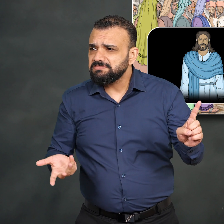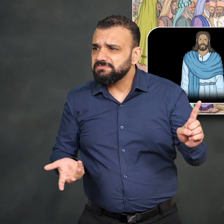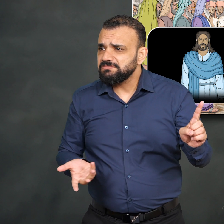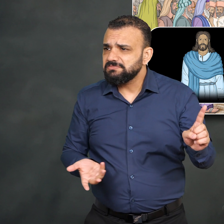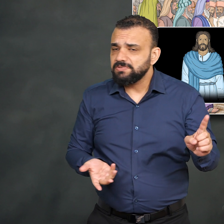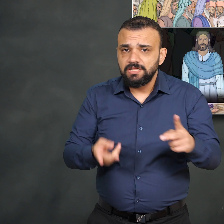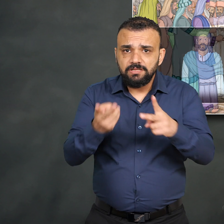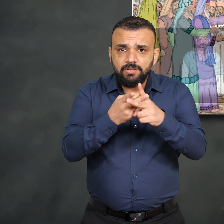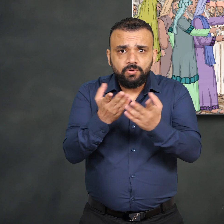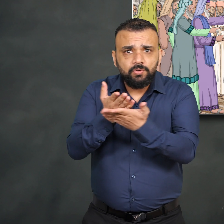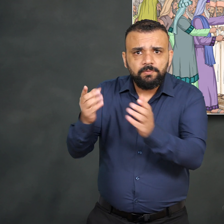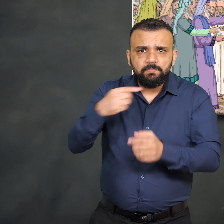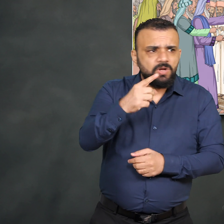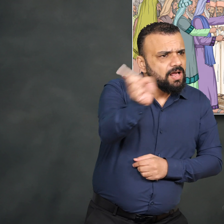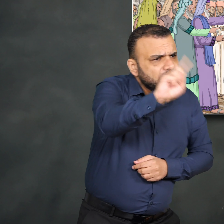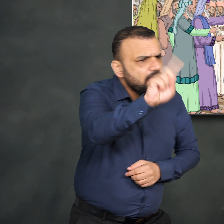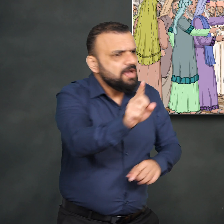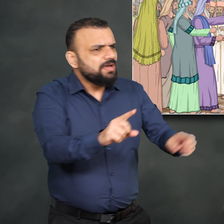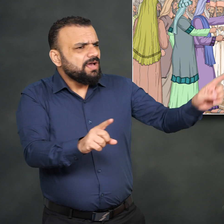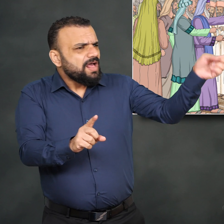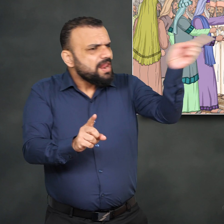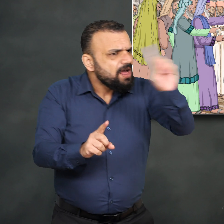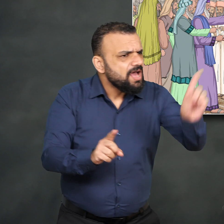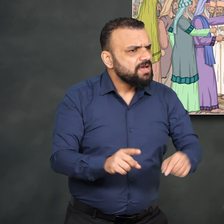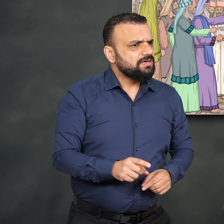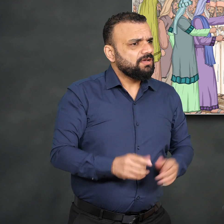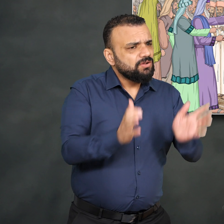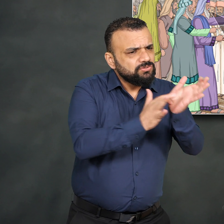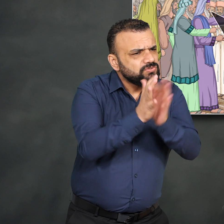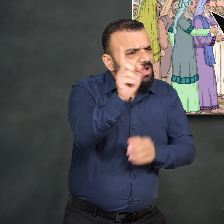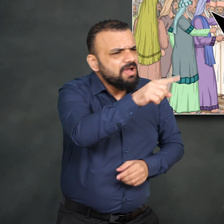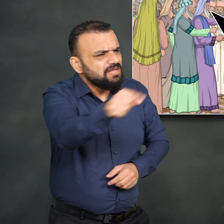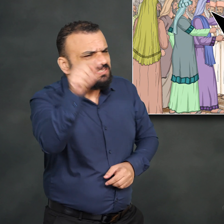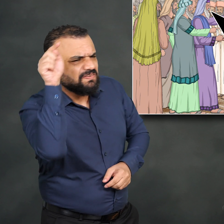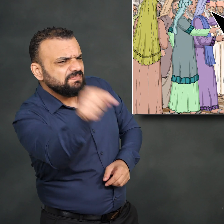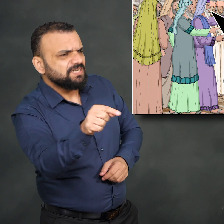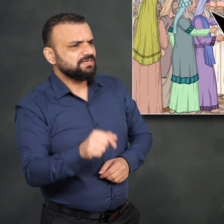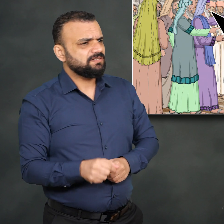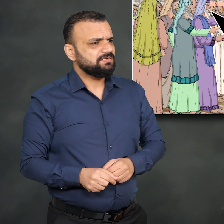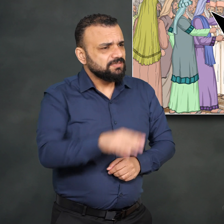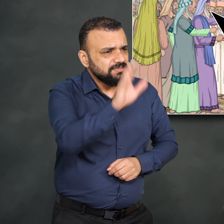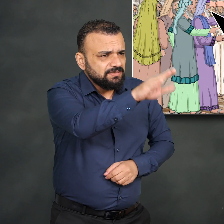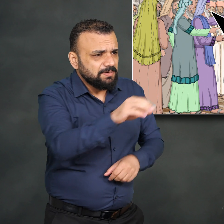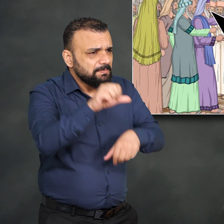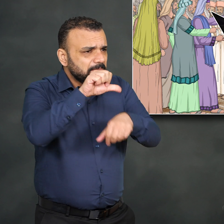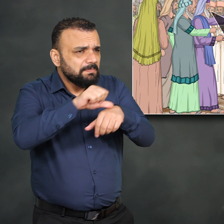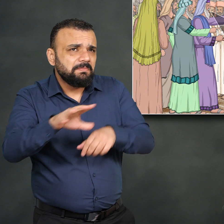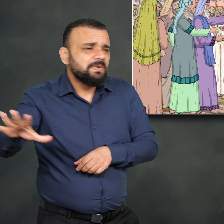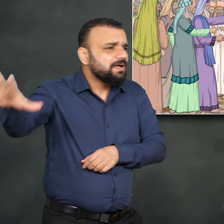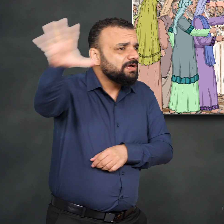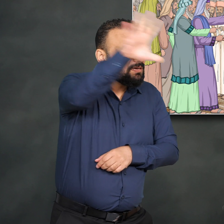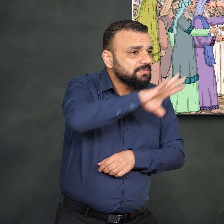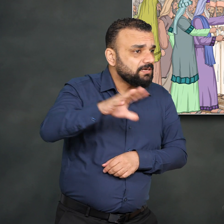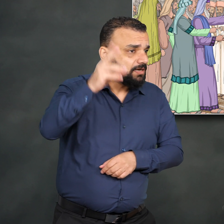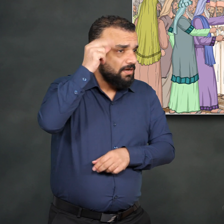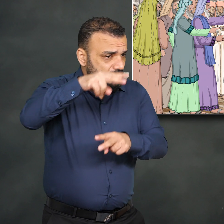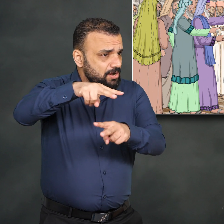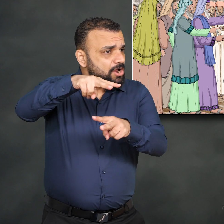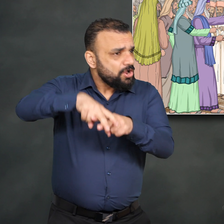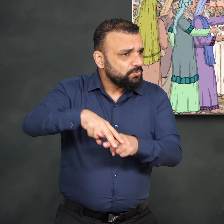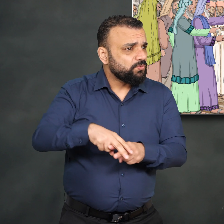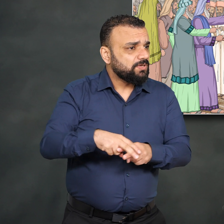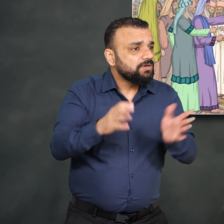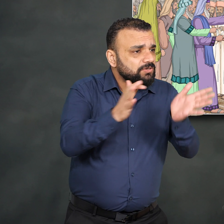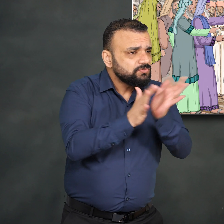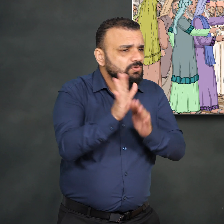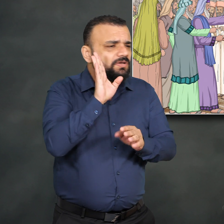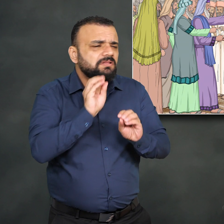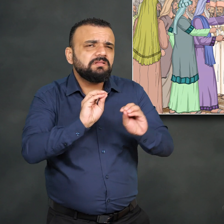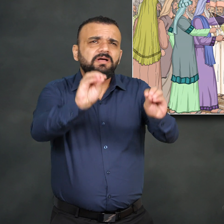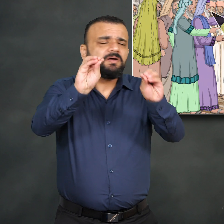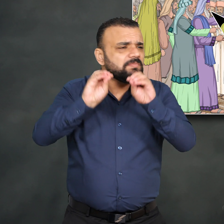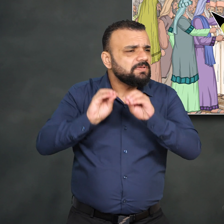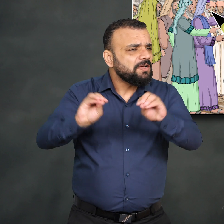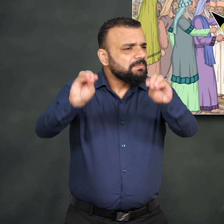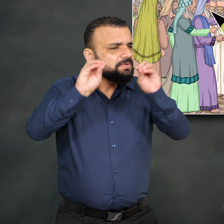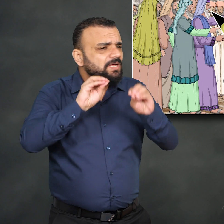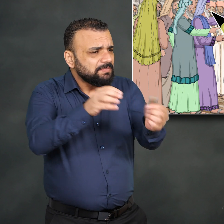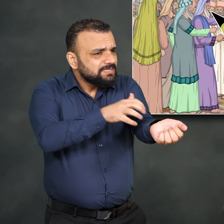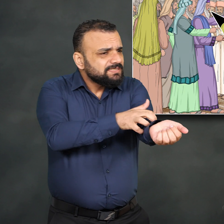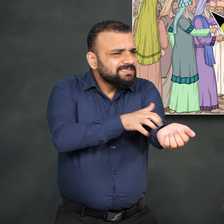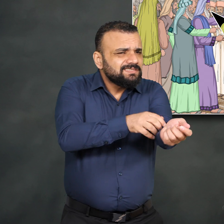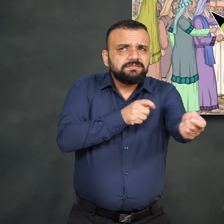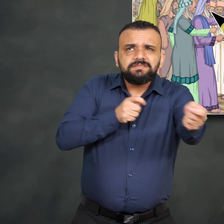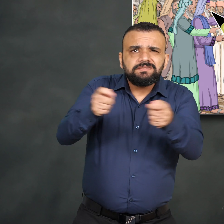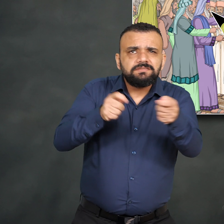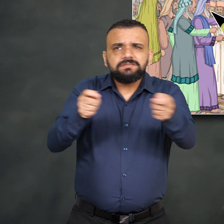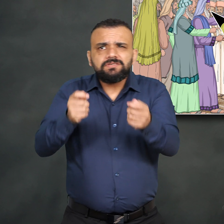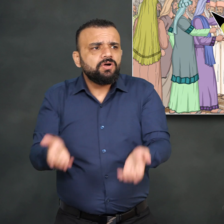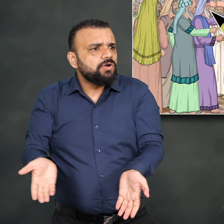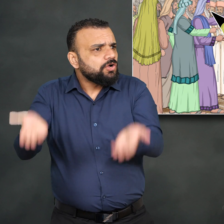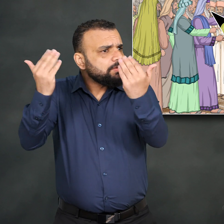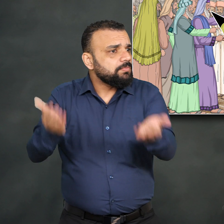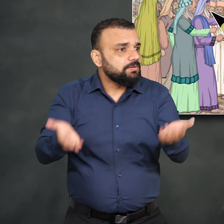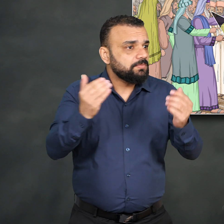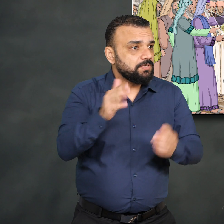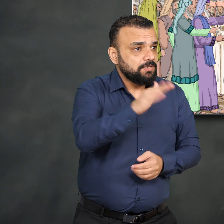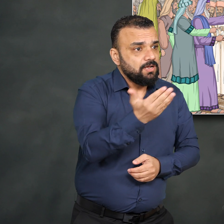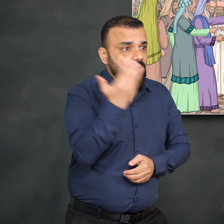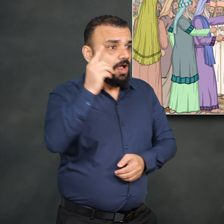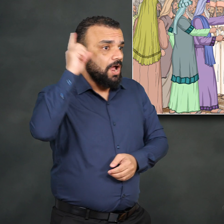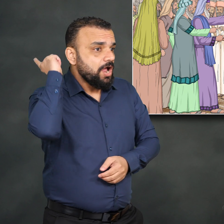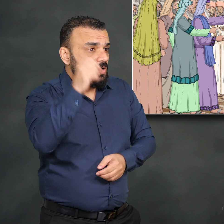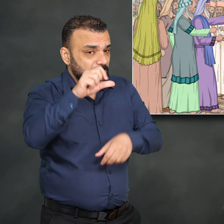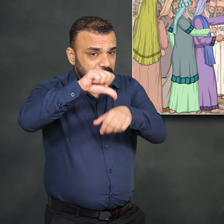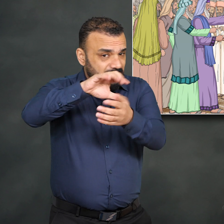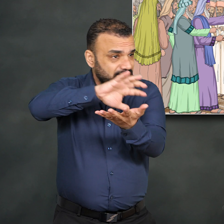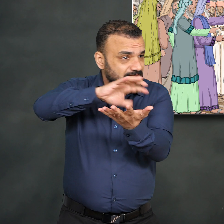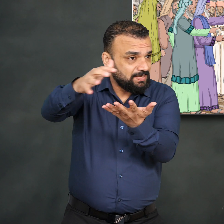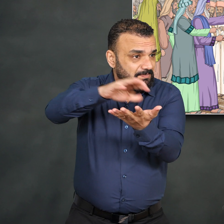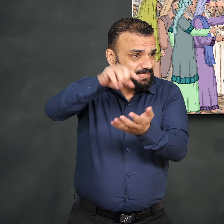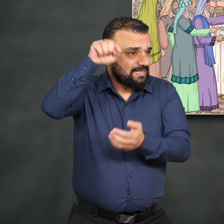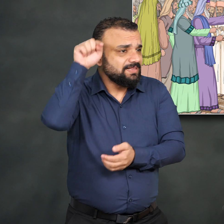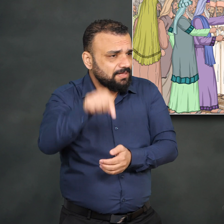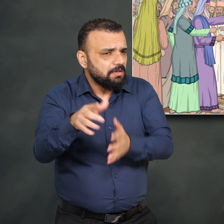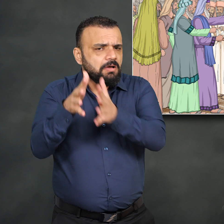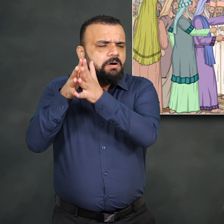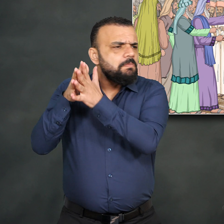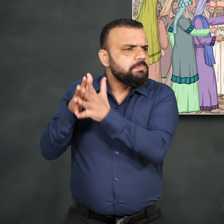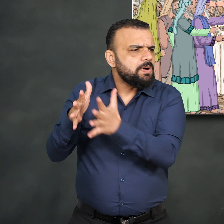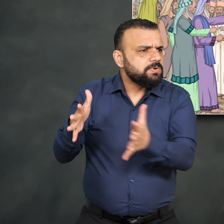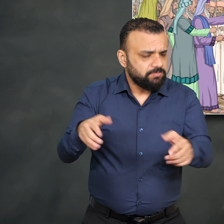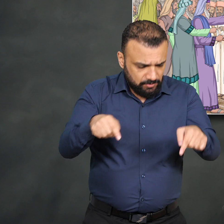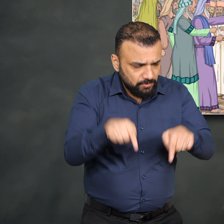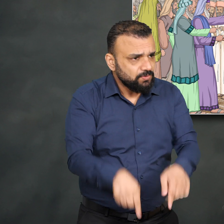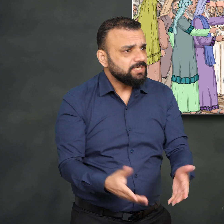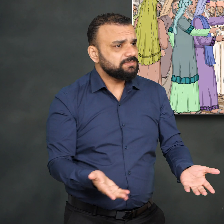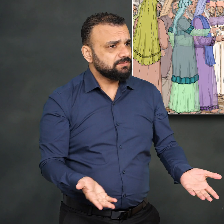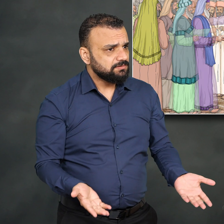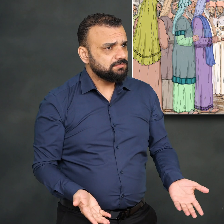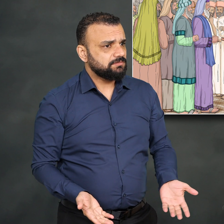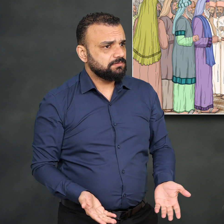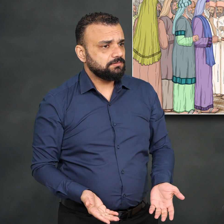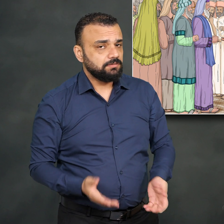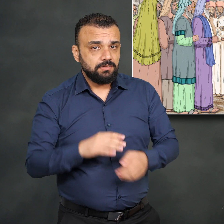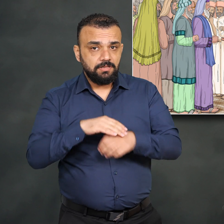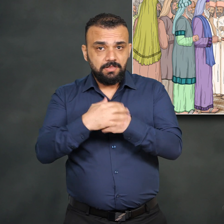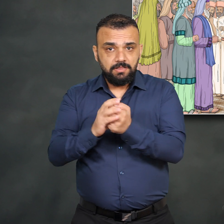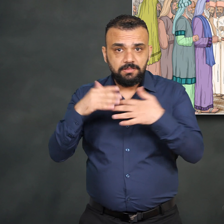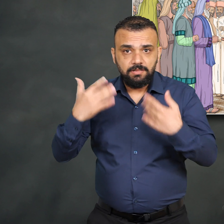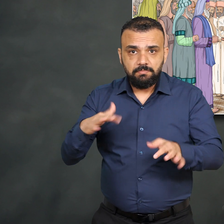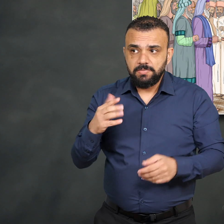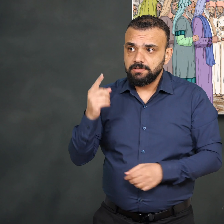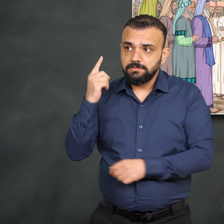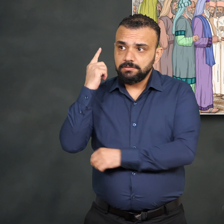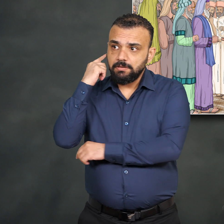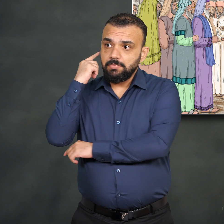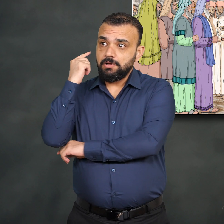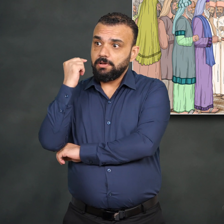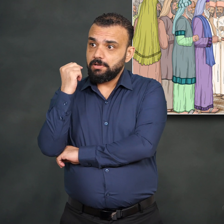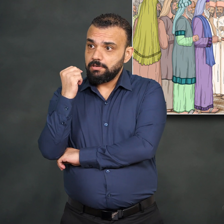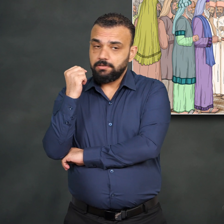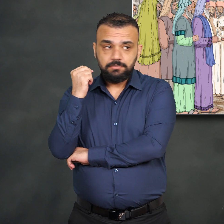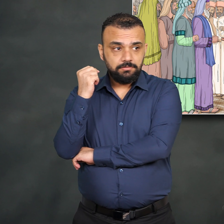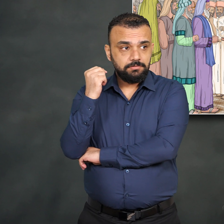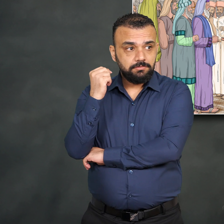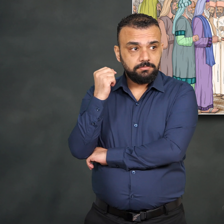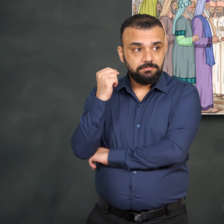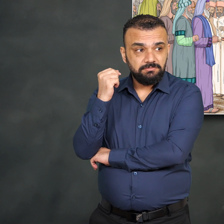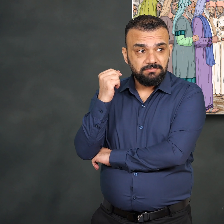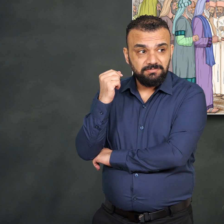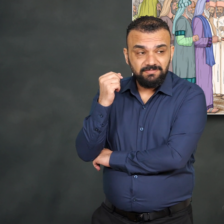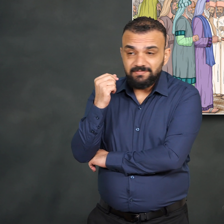But they kept insisting, “He stirs up the people all over Judea with His teaching.